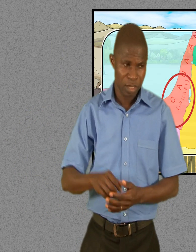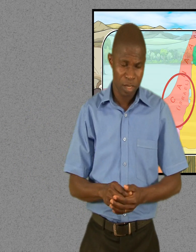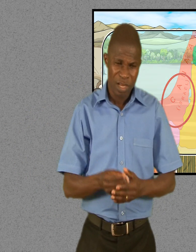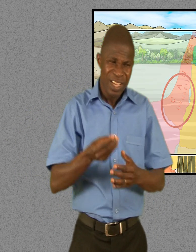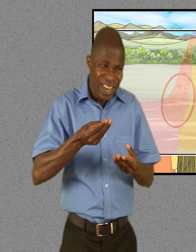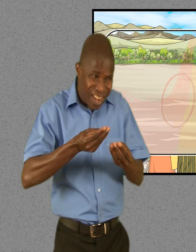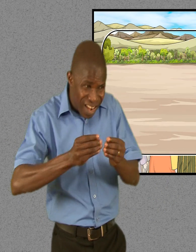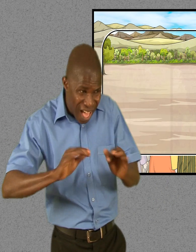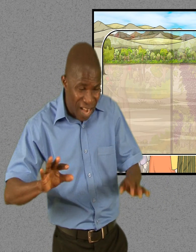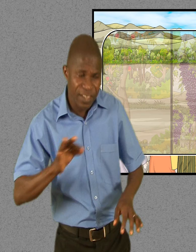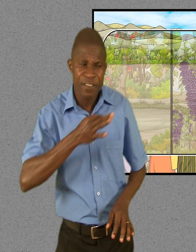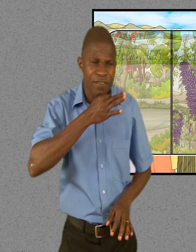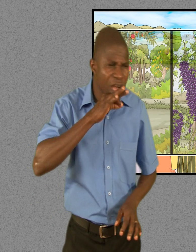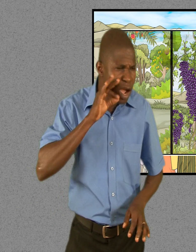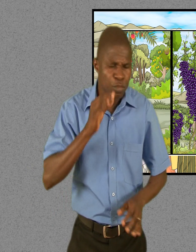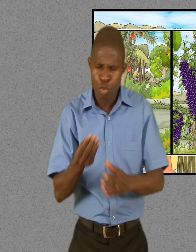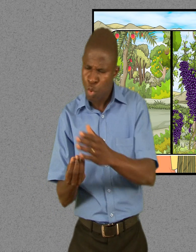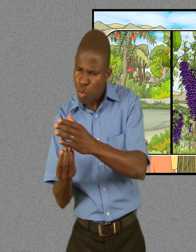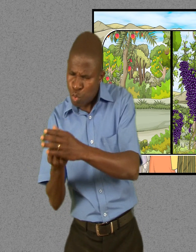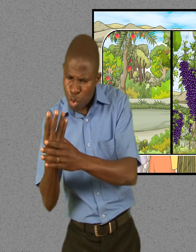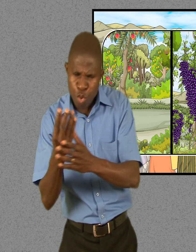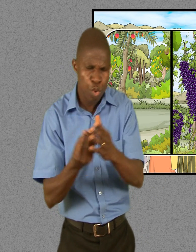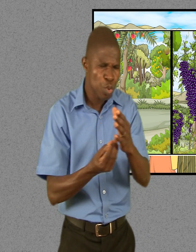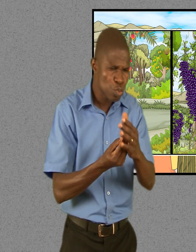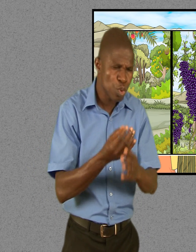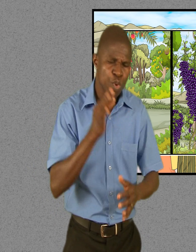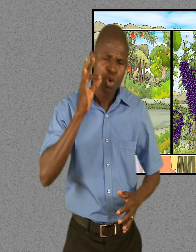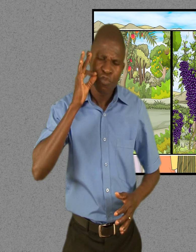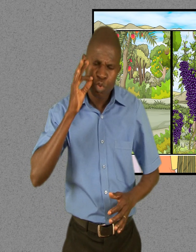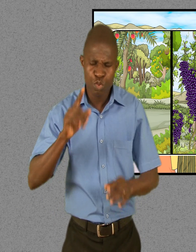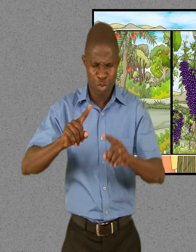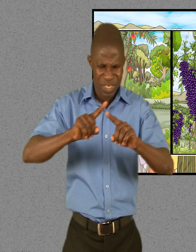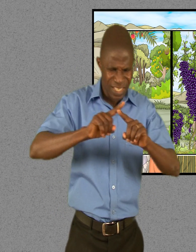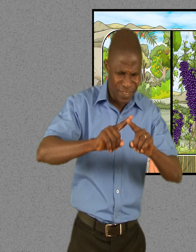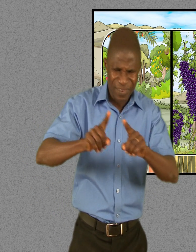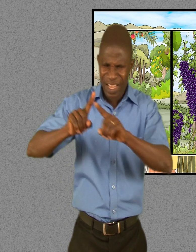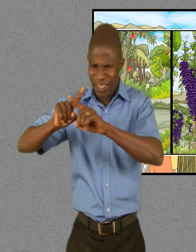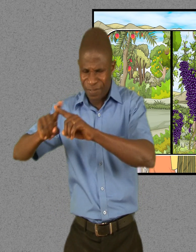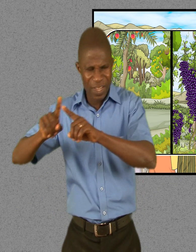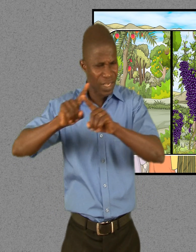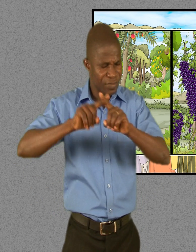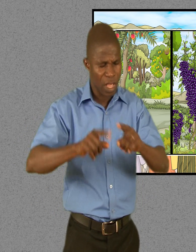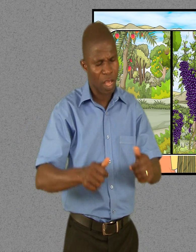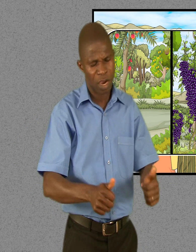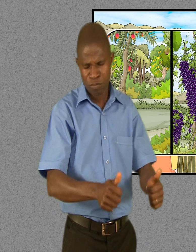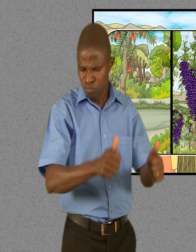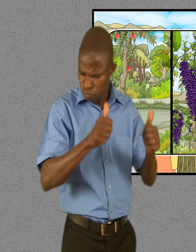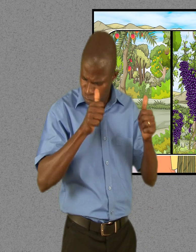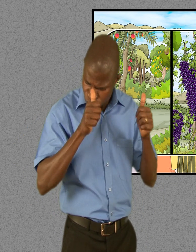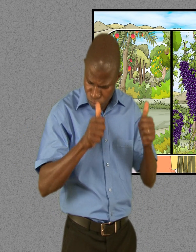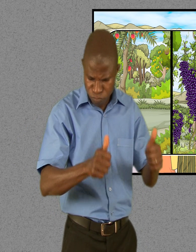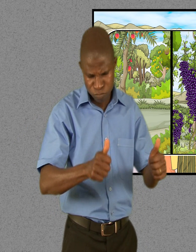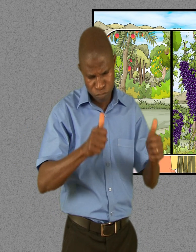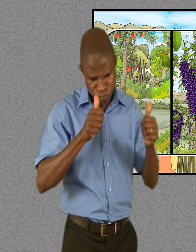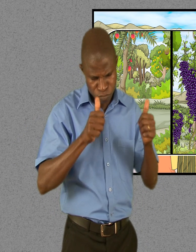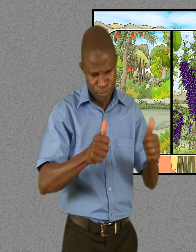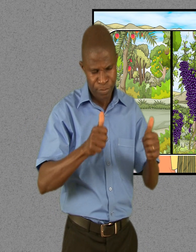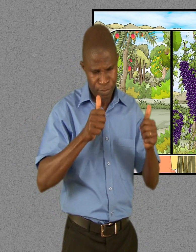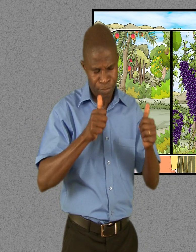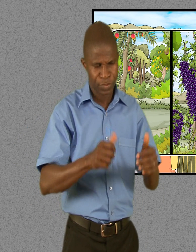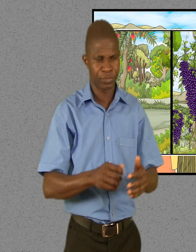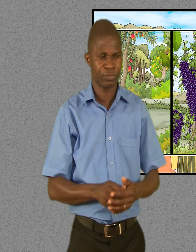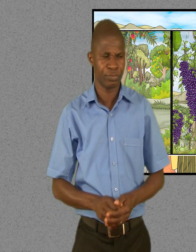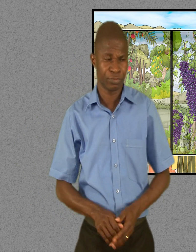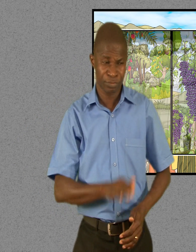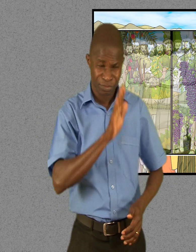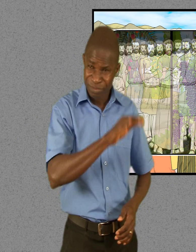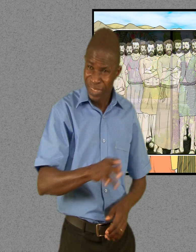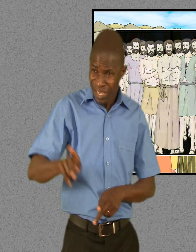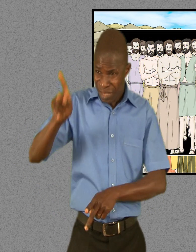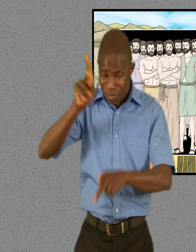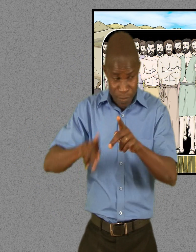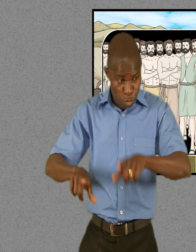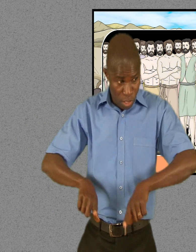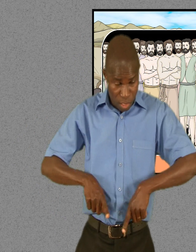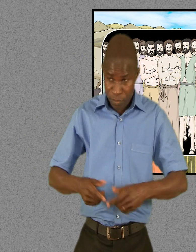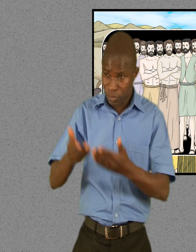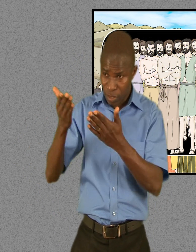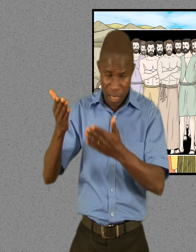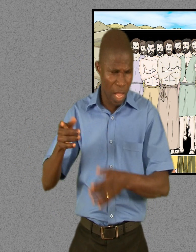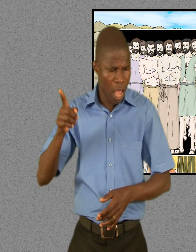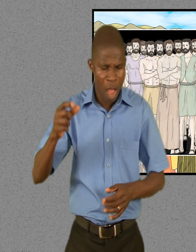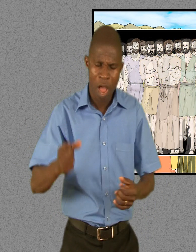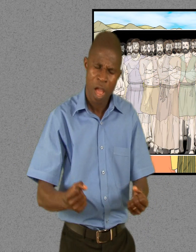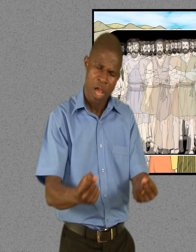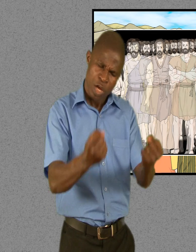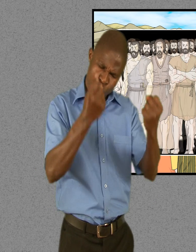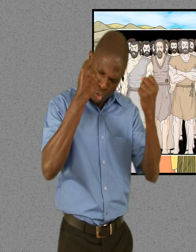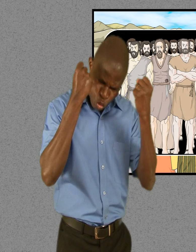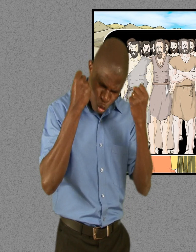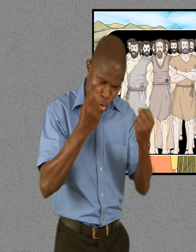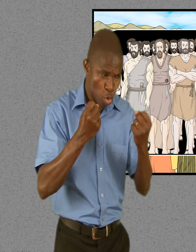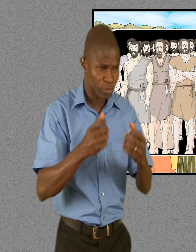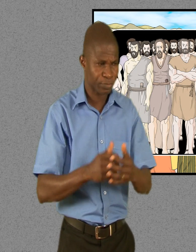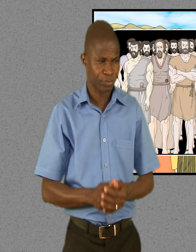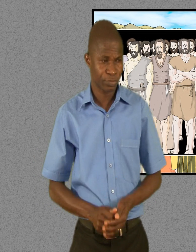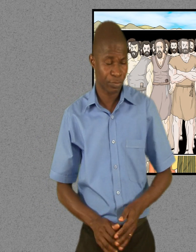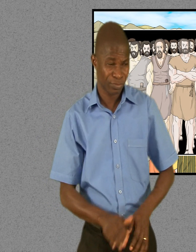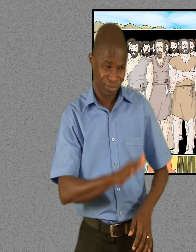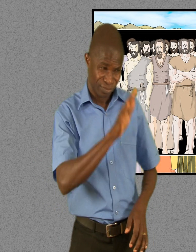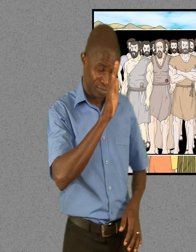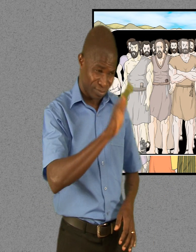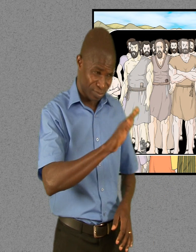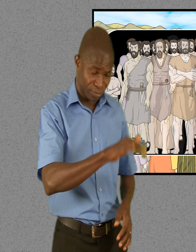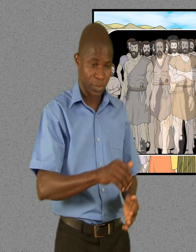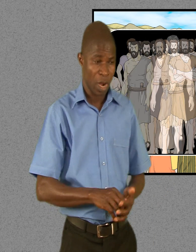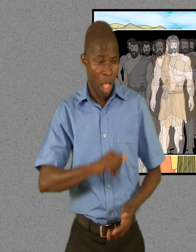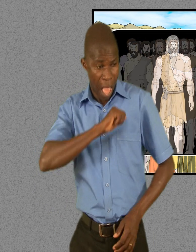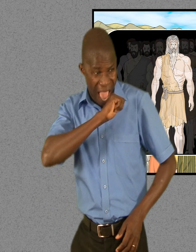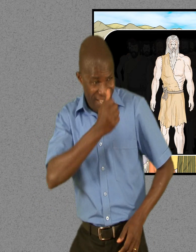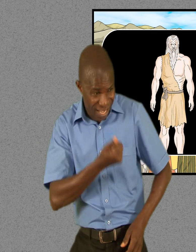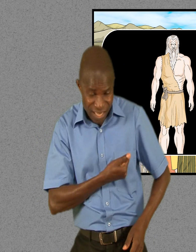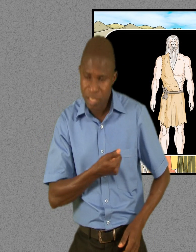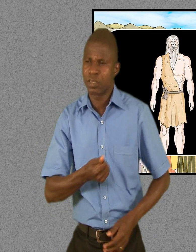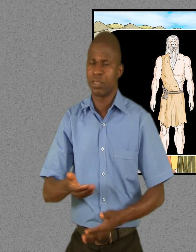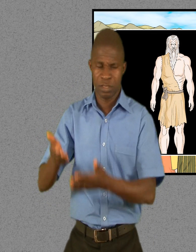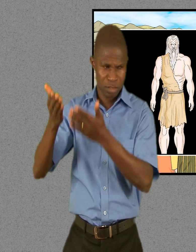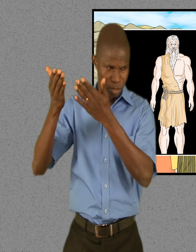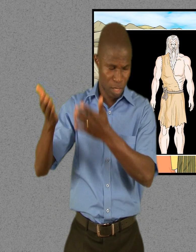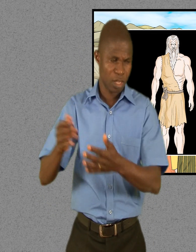Here is some of its fruit! Nevertheless, the people living in the land are strong, and the cities are large and fortified.